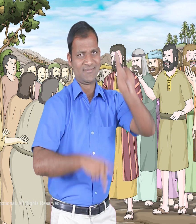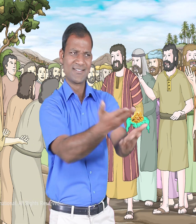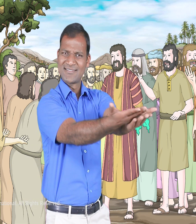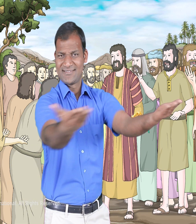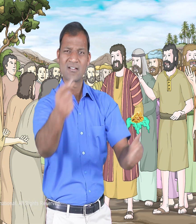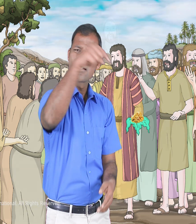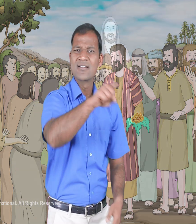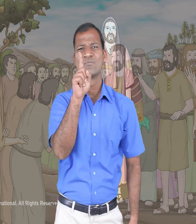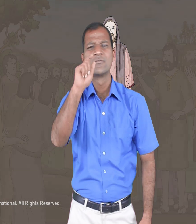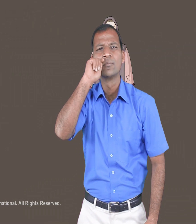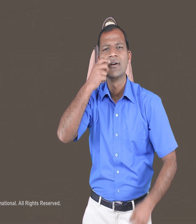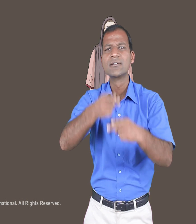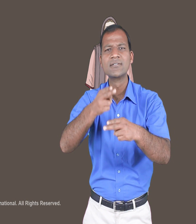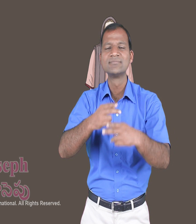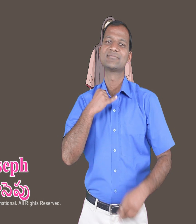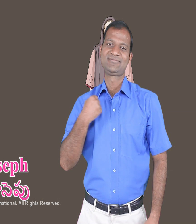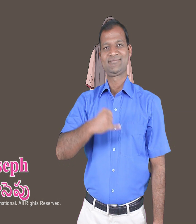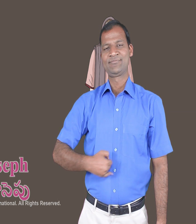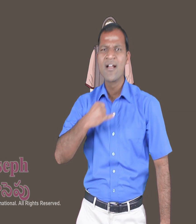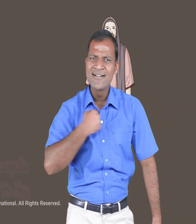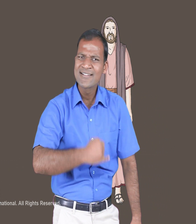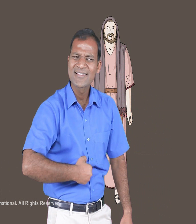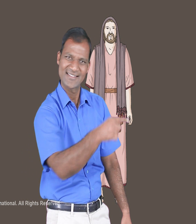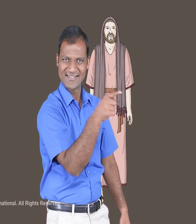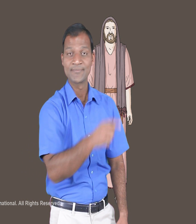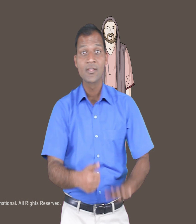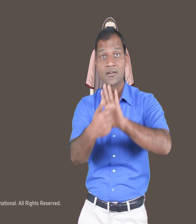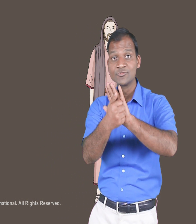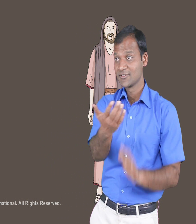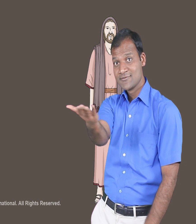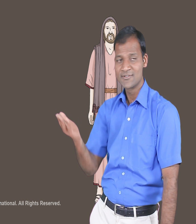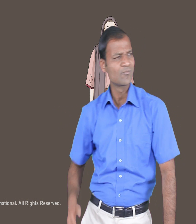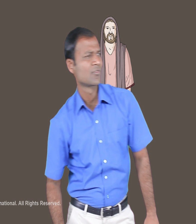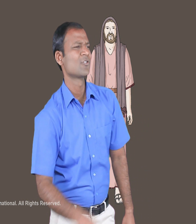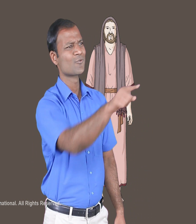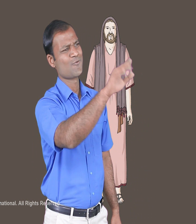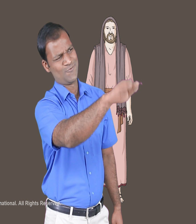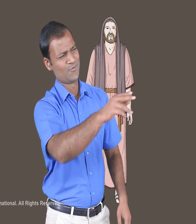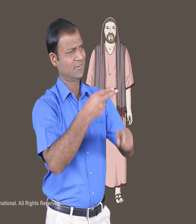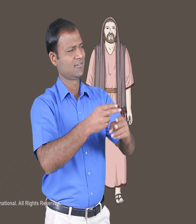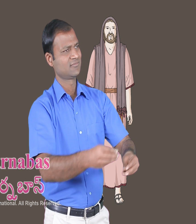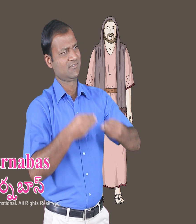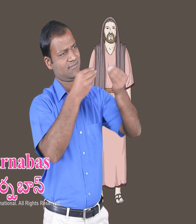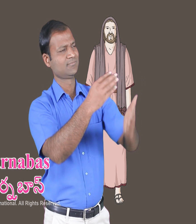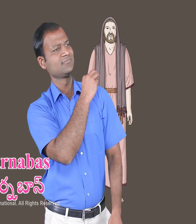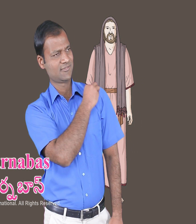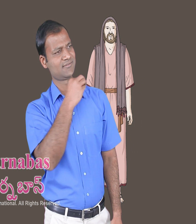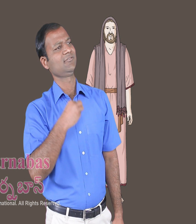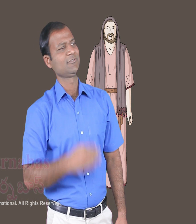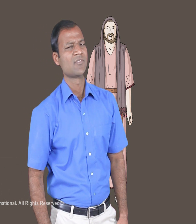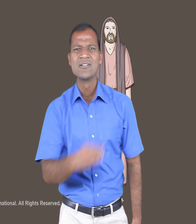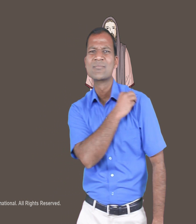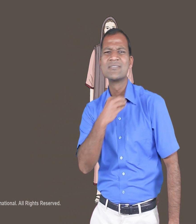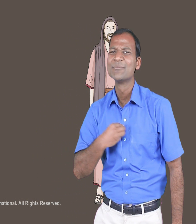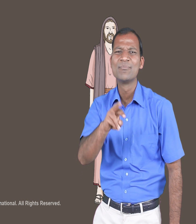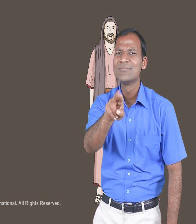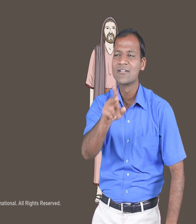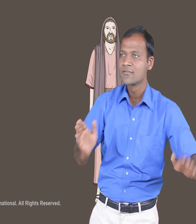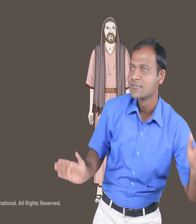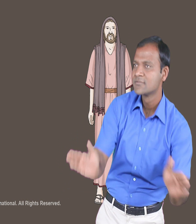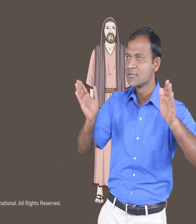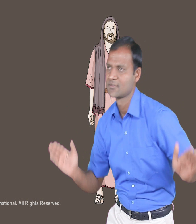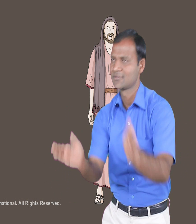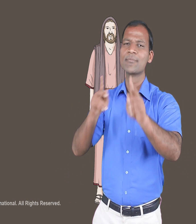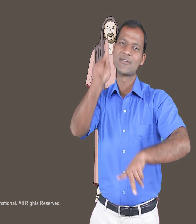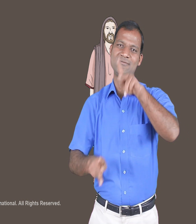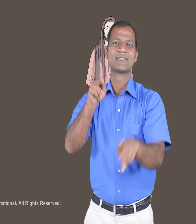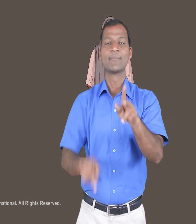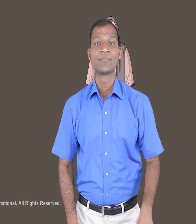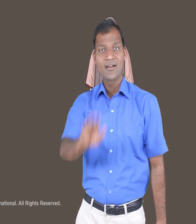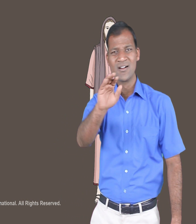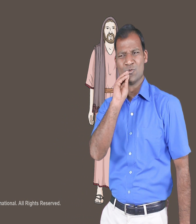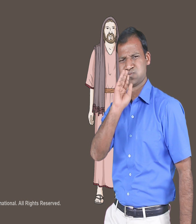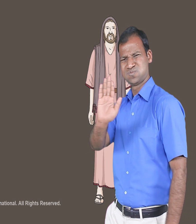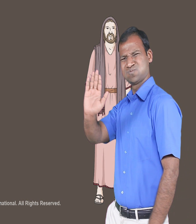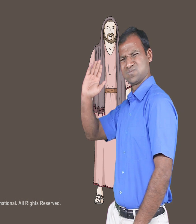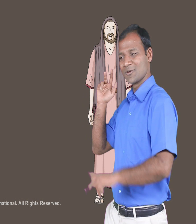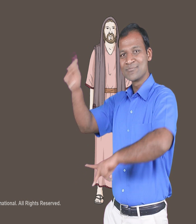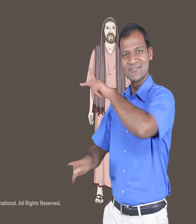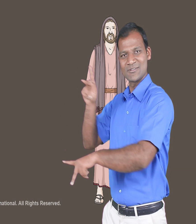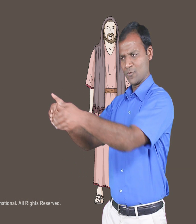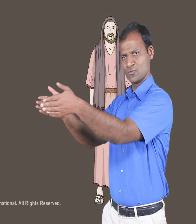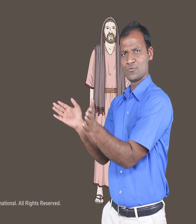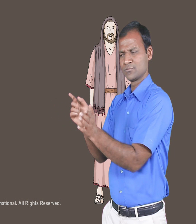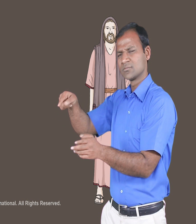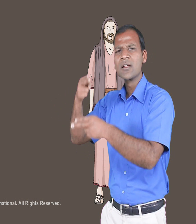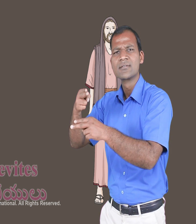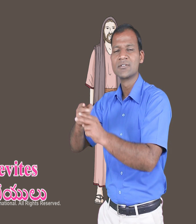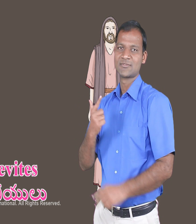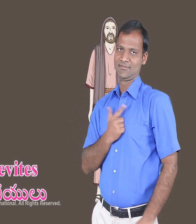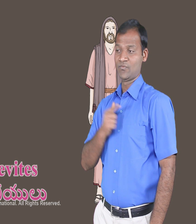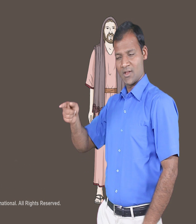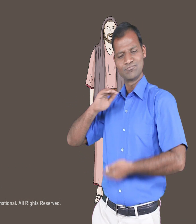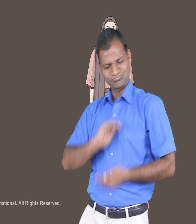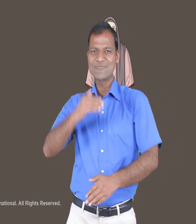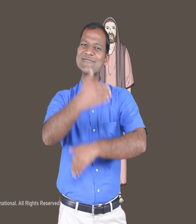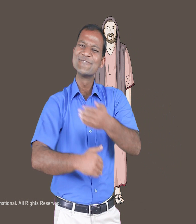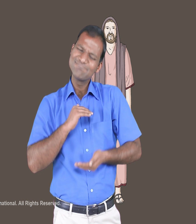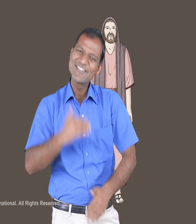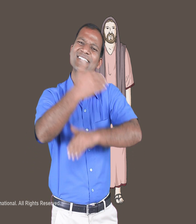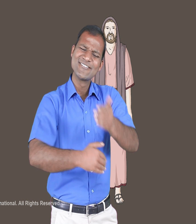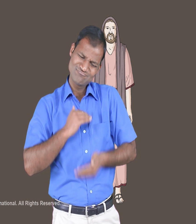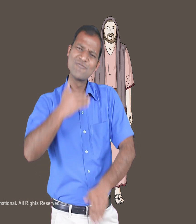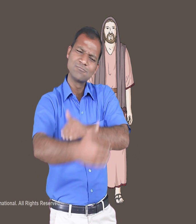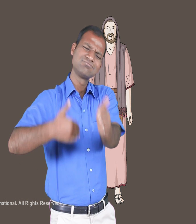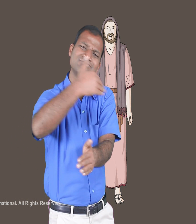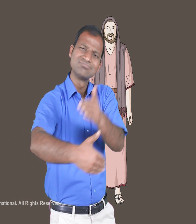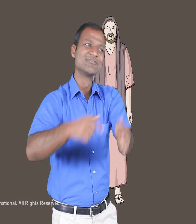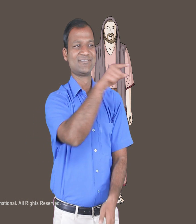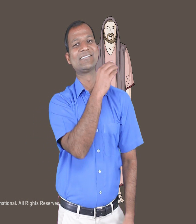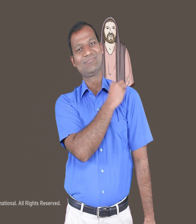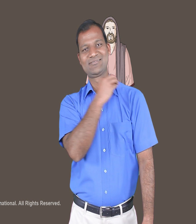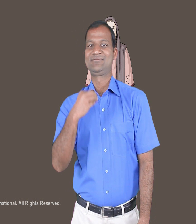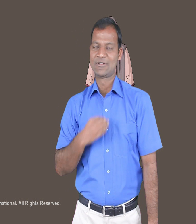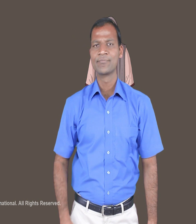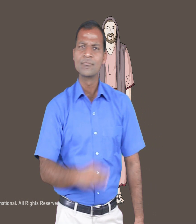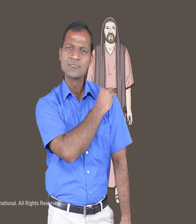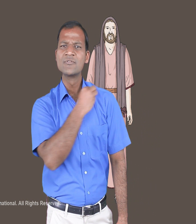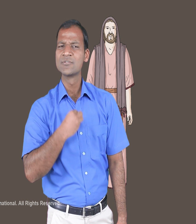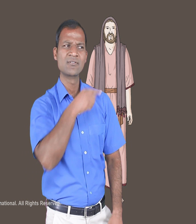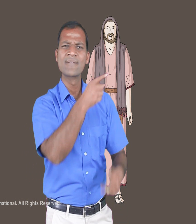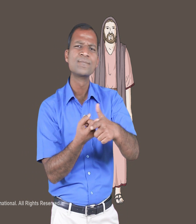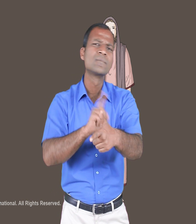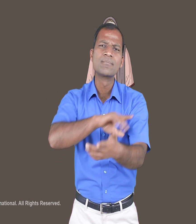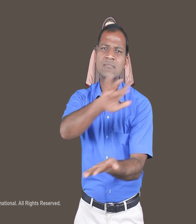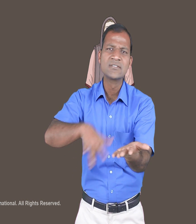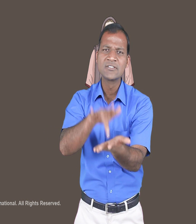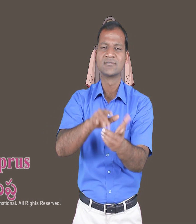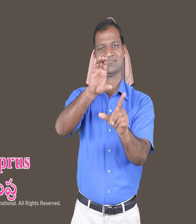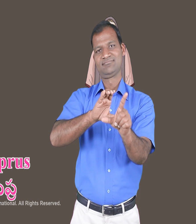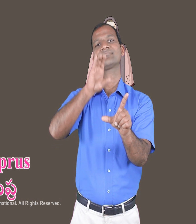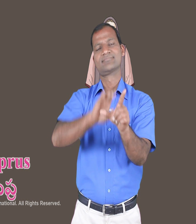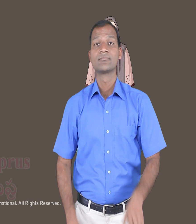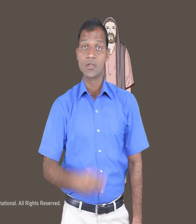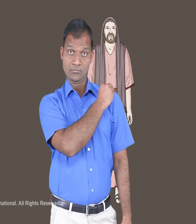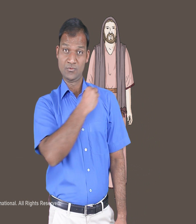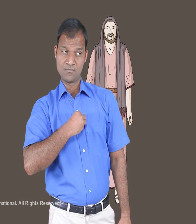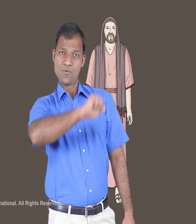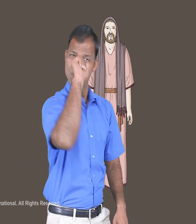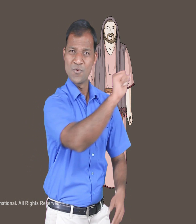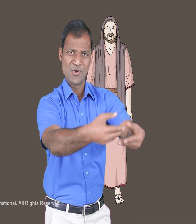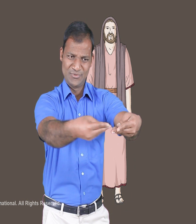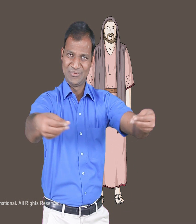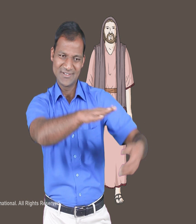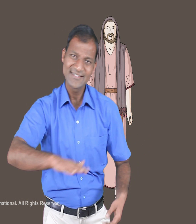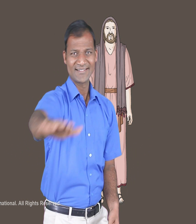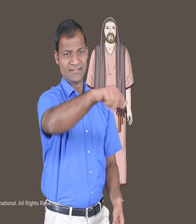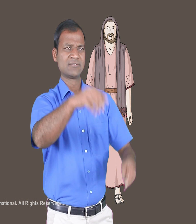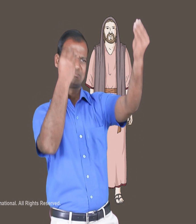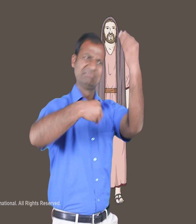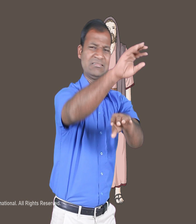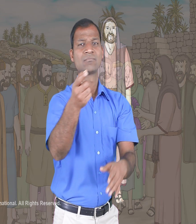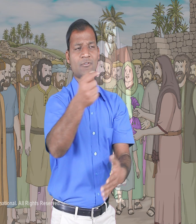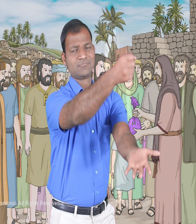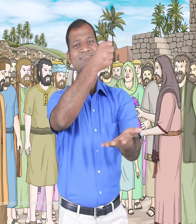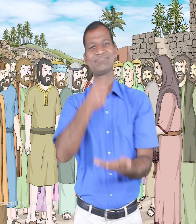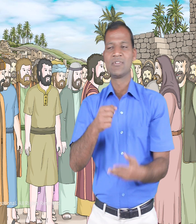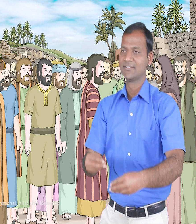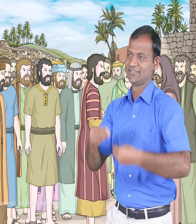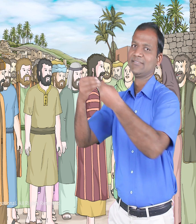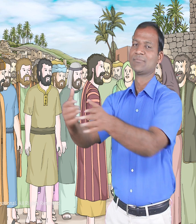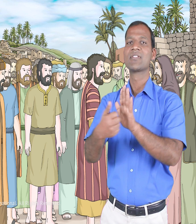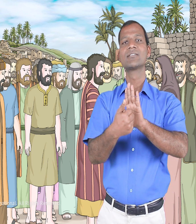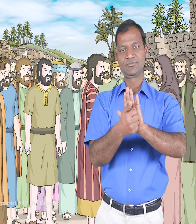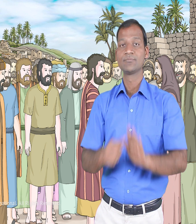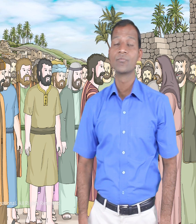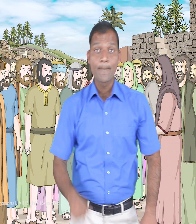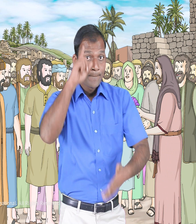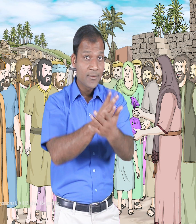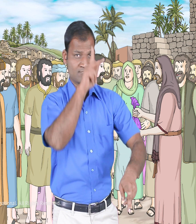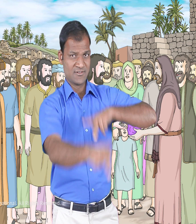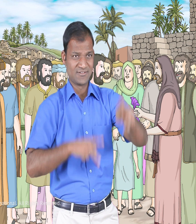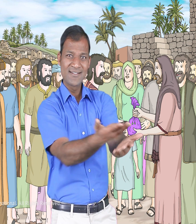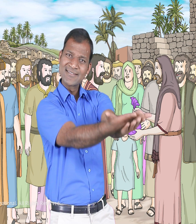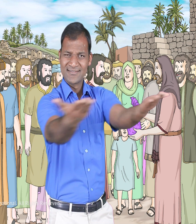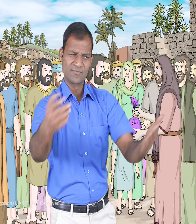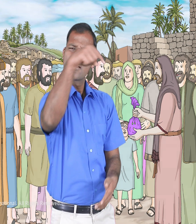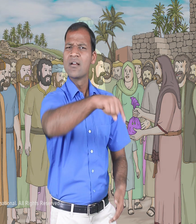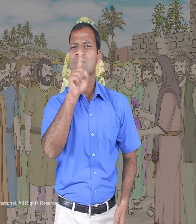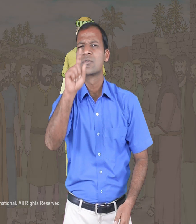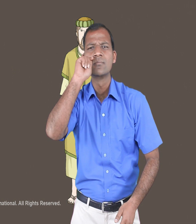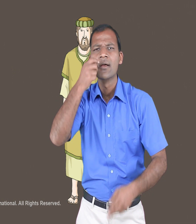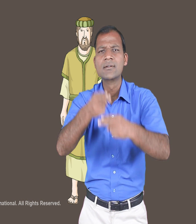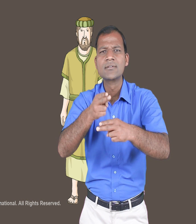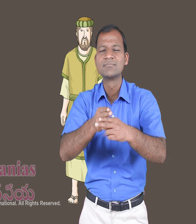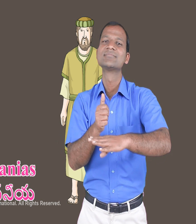Joseph, a Levite from Cyprus, whom the apostles called Barnabas (meaning Son of Encouragement), sold a field he owned, brought the money, and laid it at the apostles’ feet.